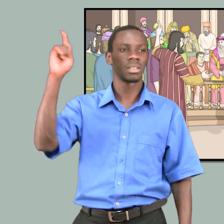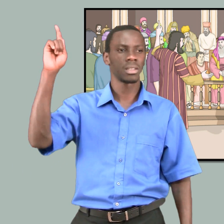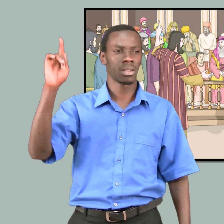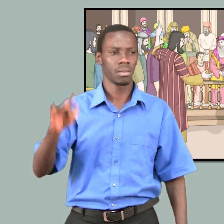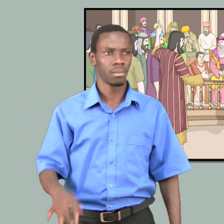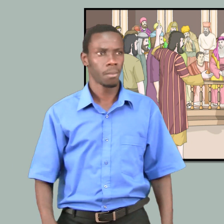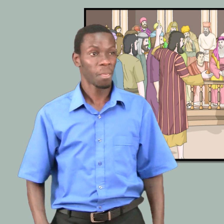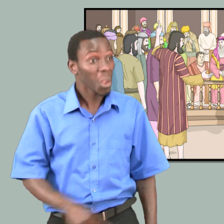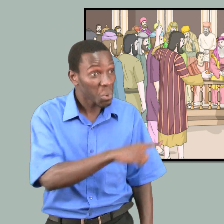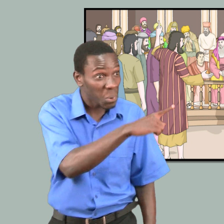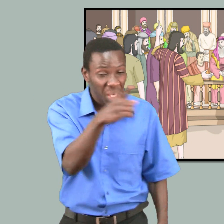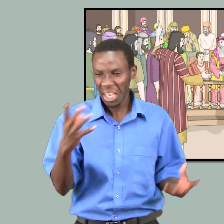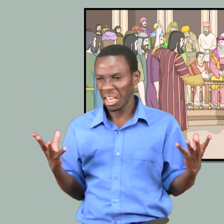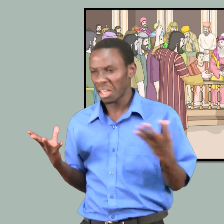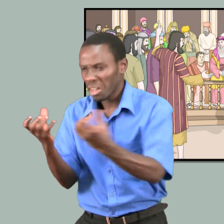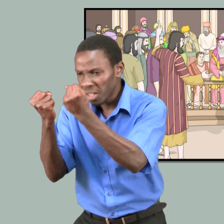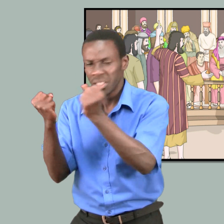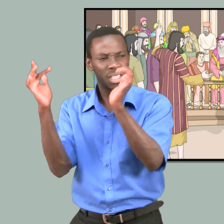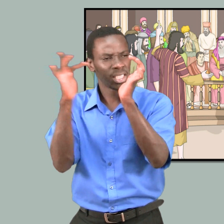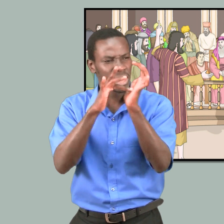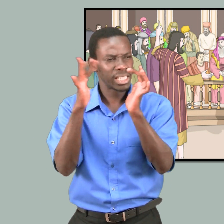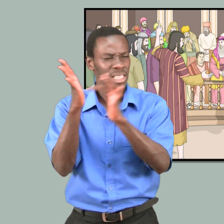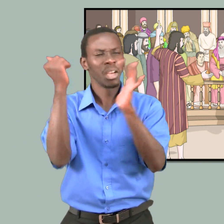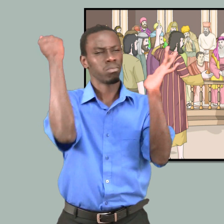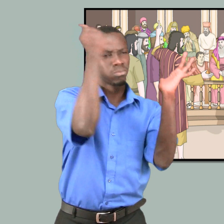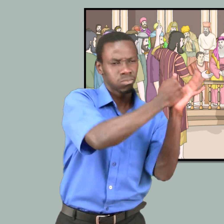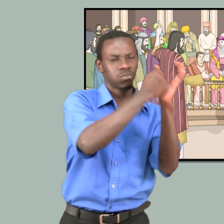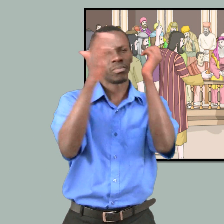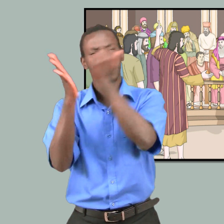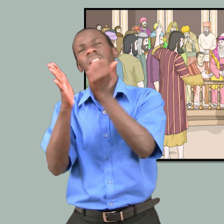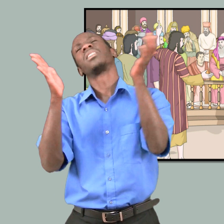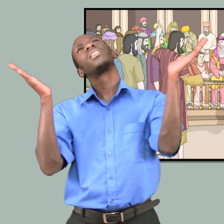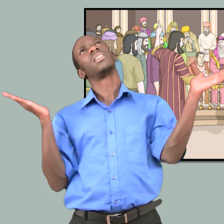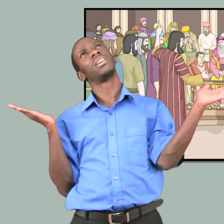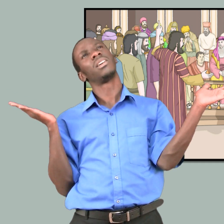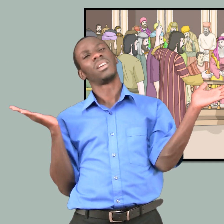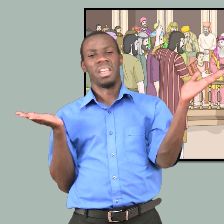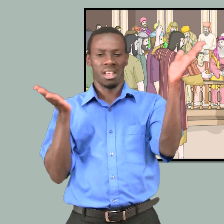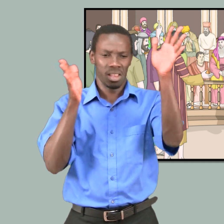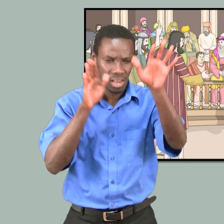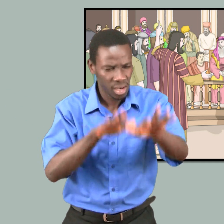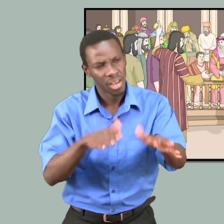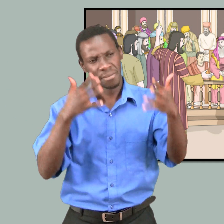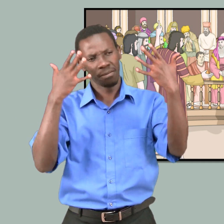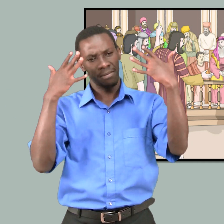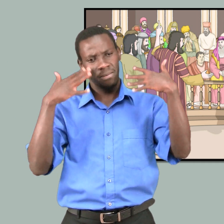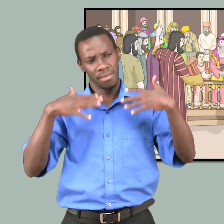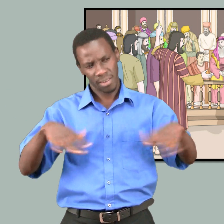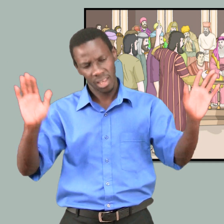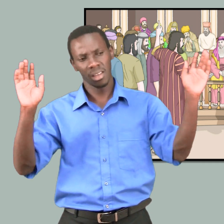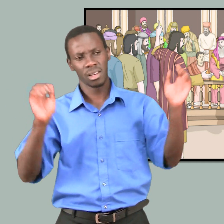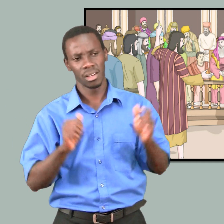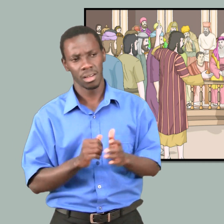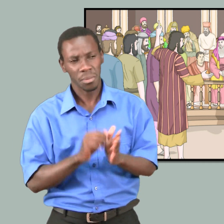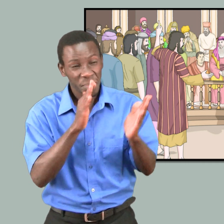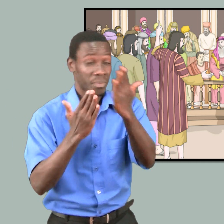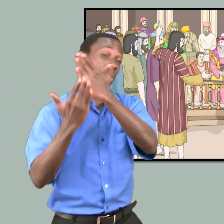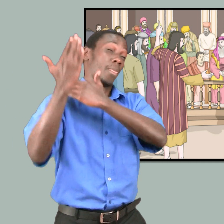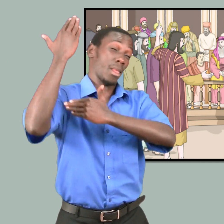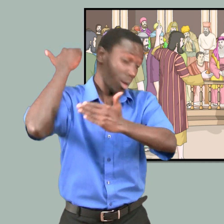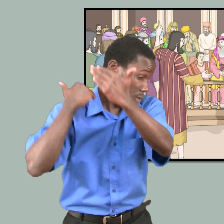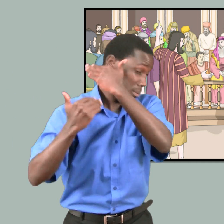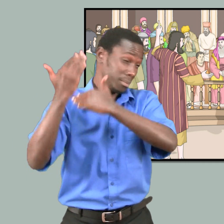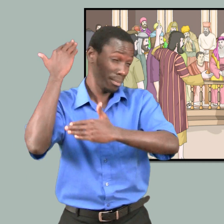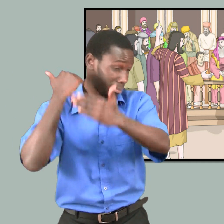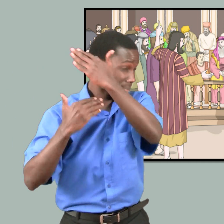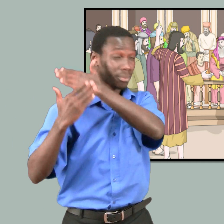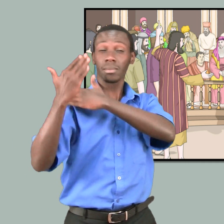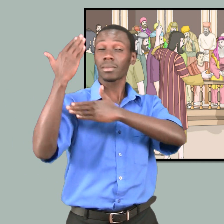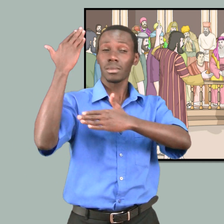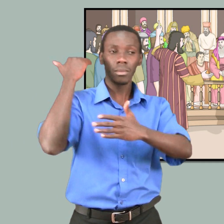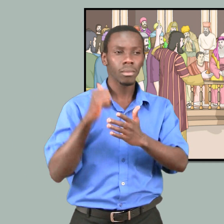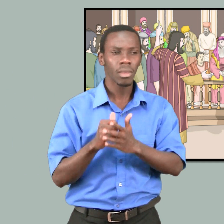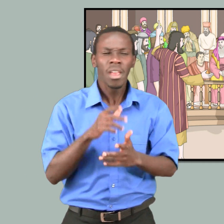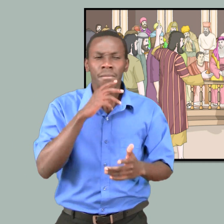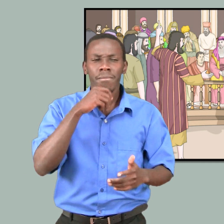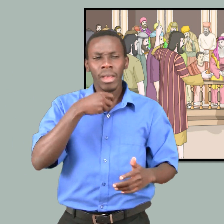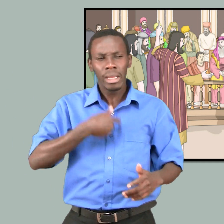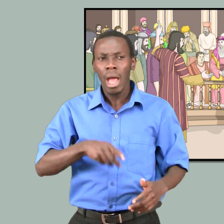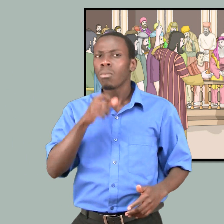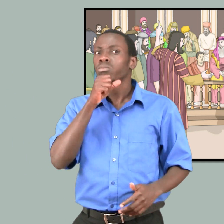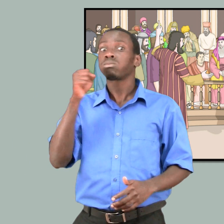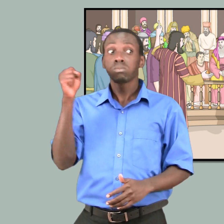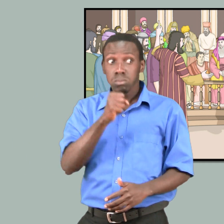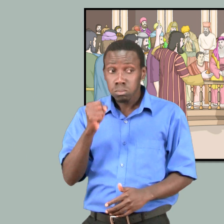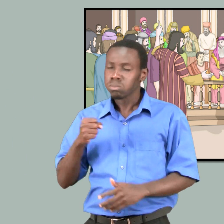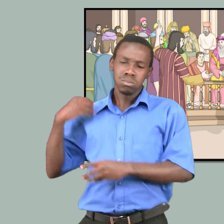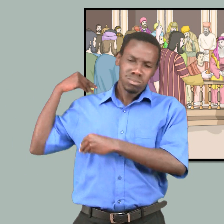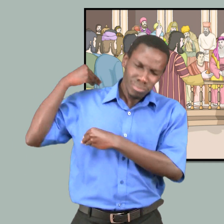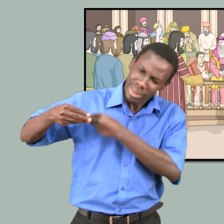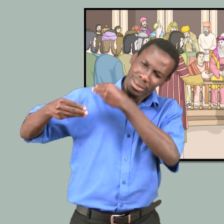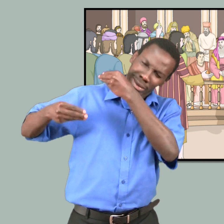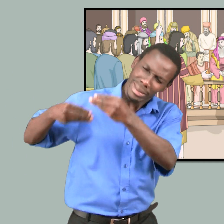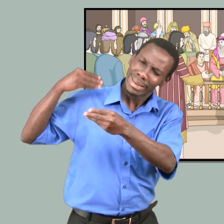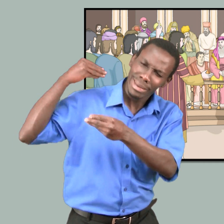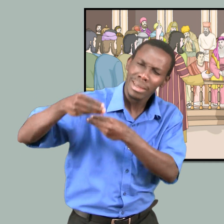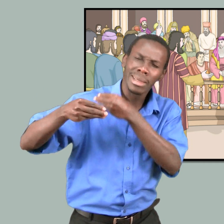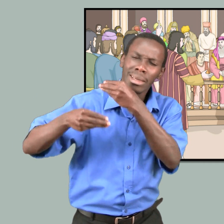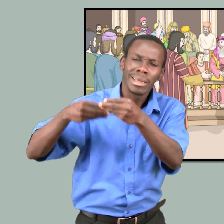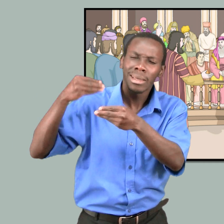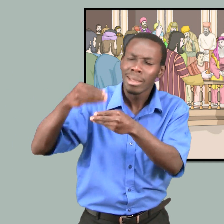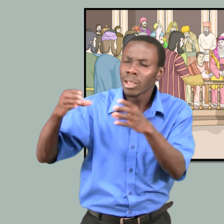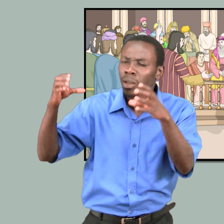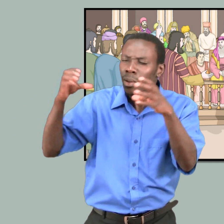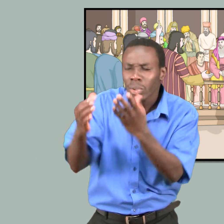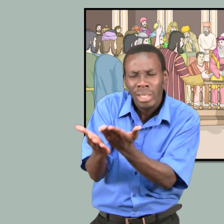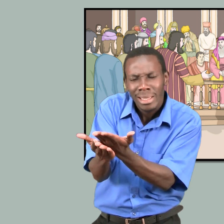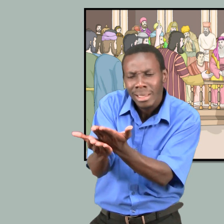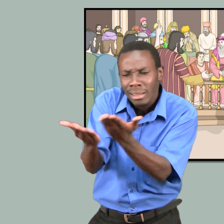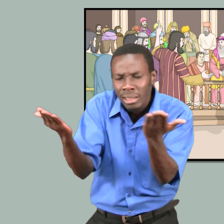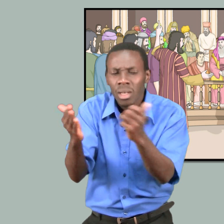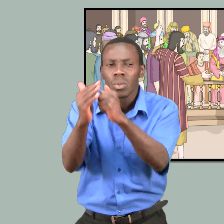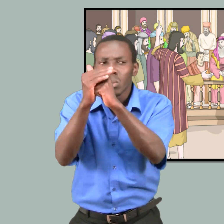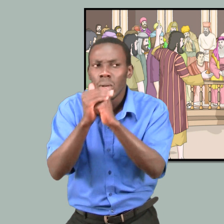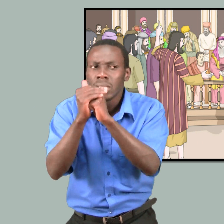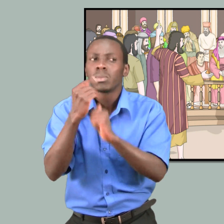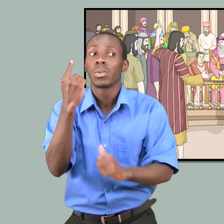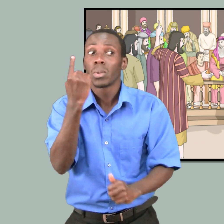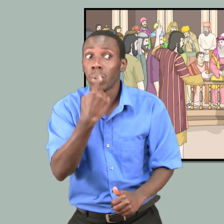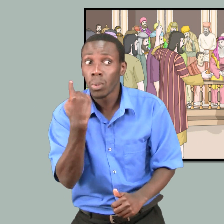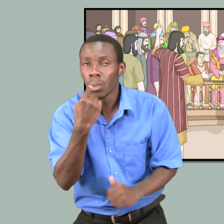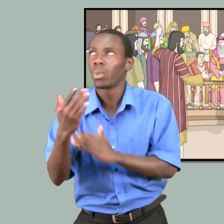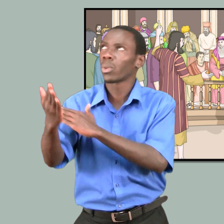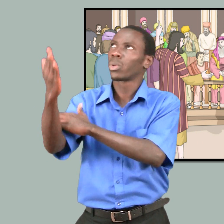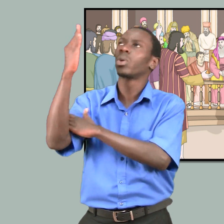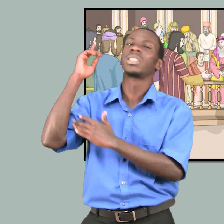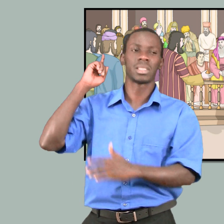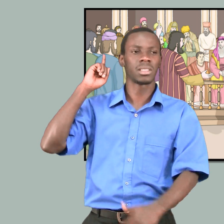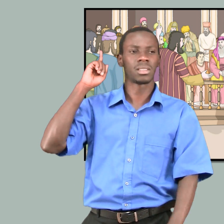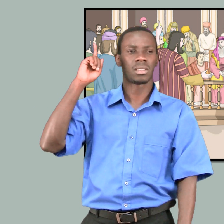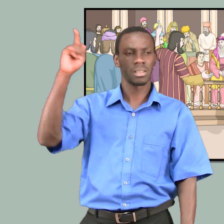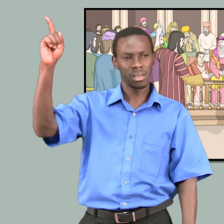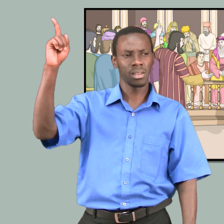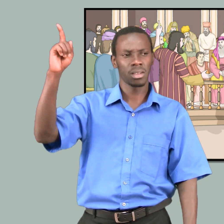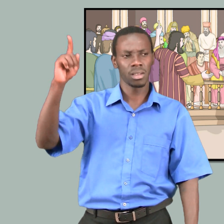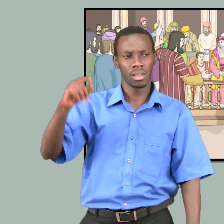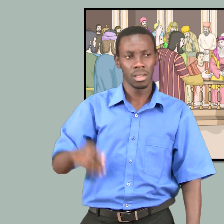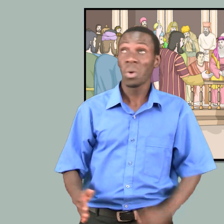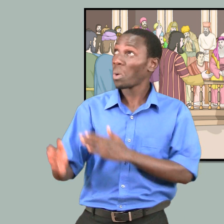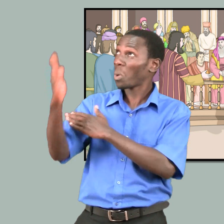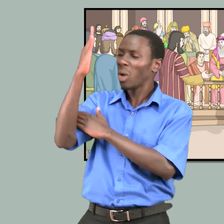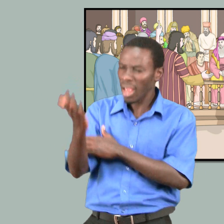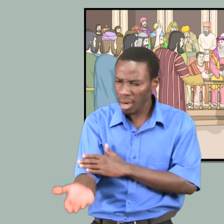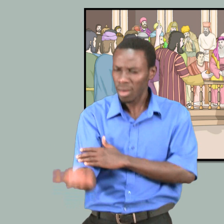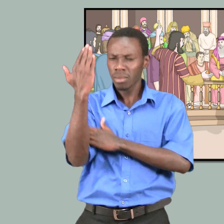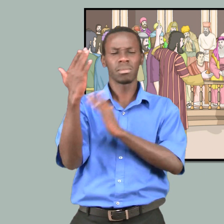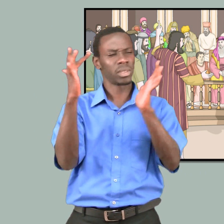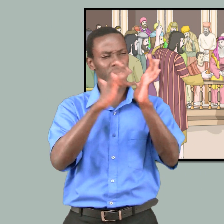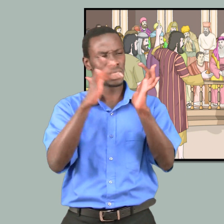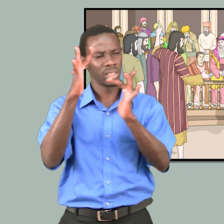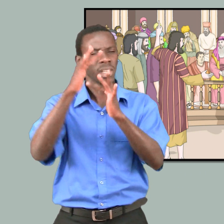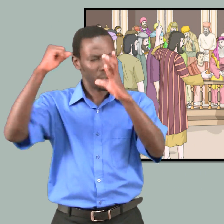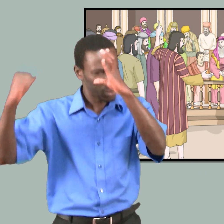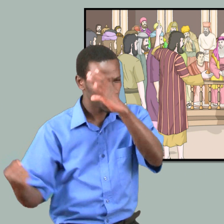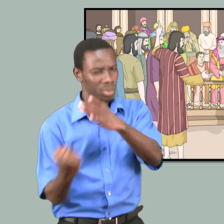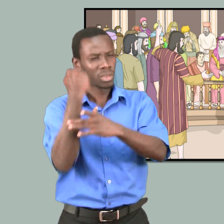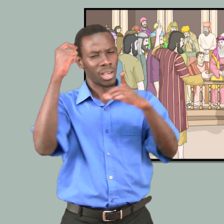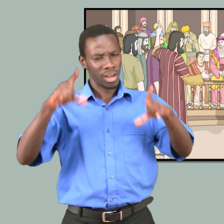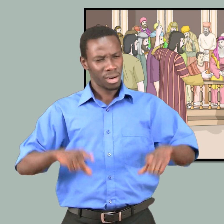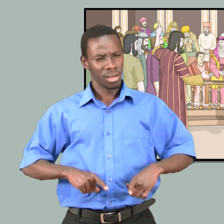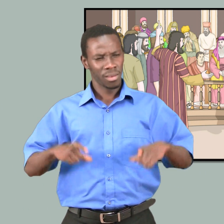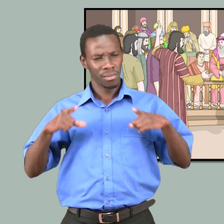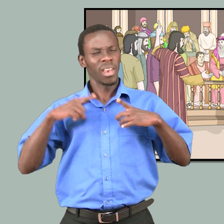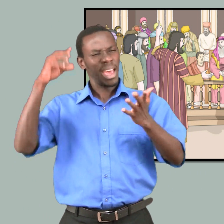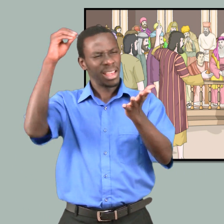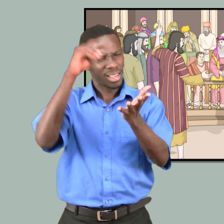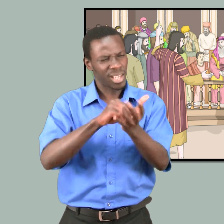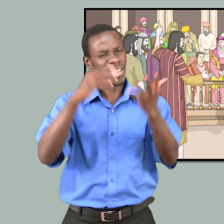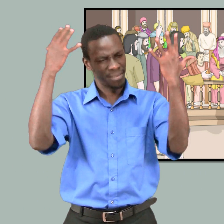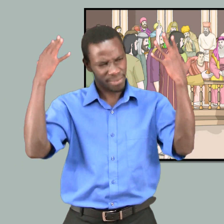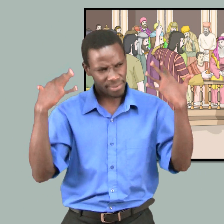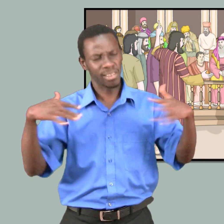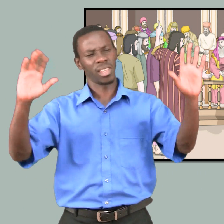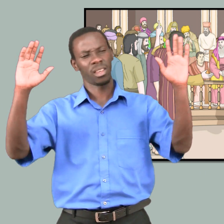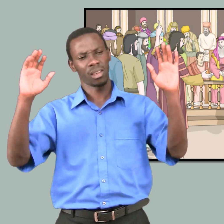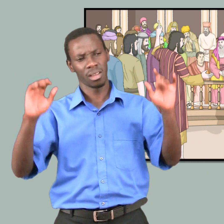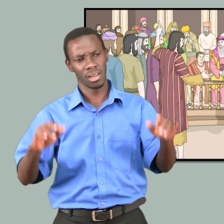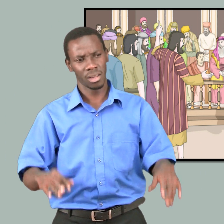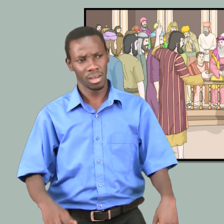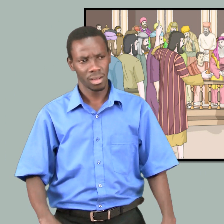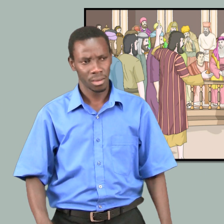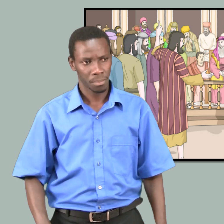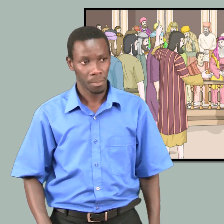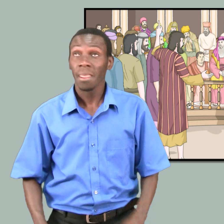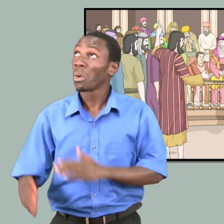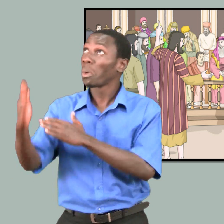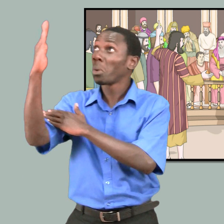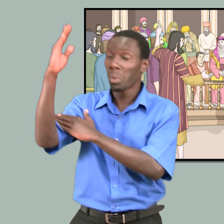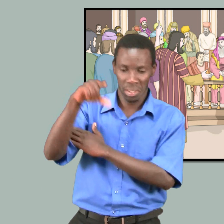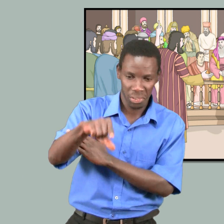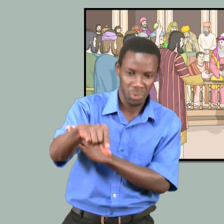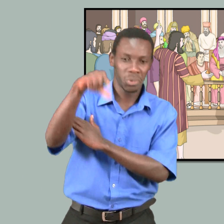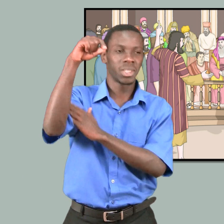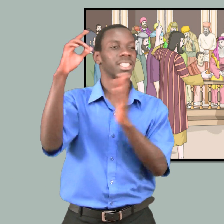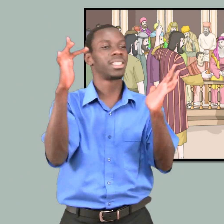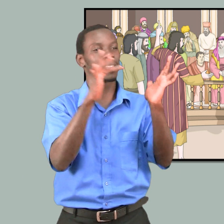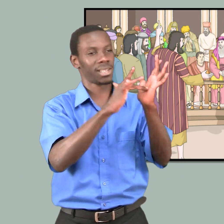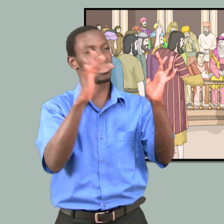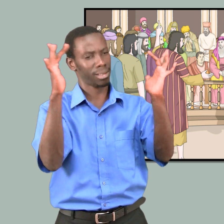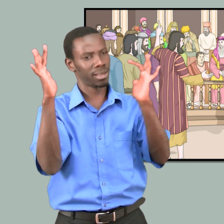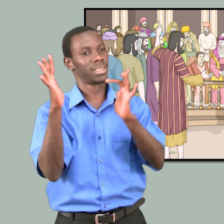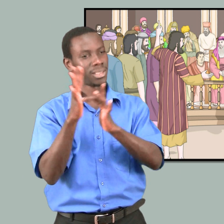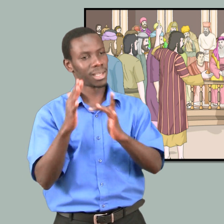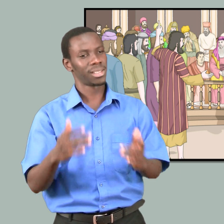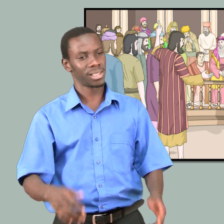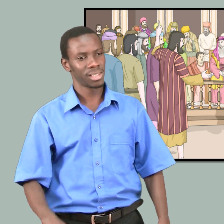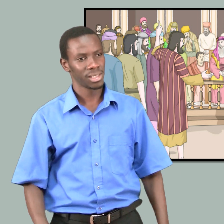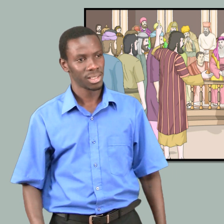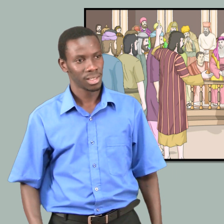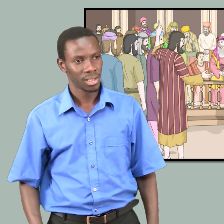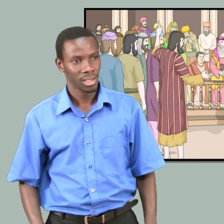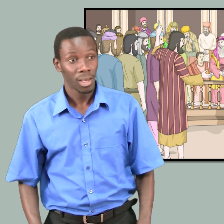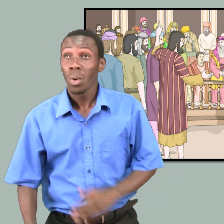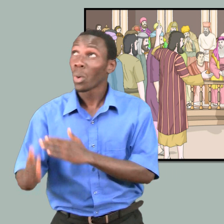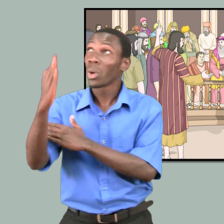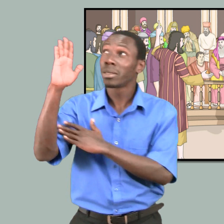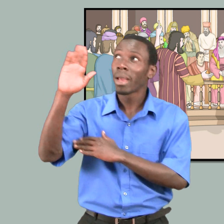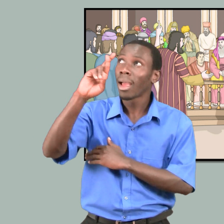The God of our fathers raised up Jesus, whom you had killed by hanging Him on a tree.